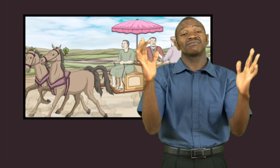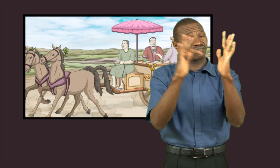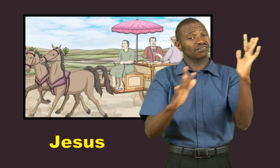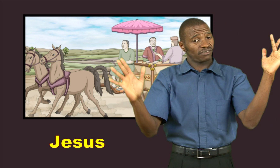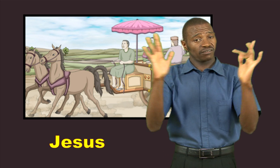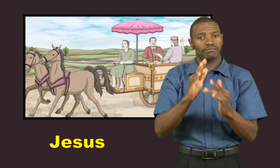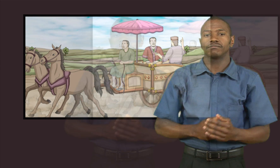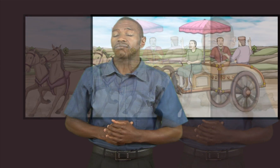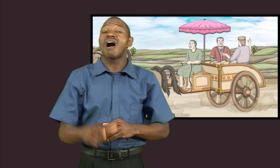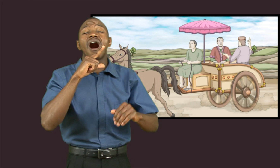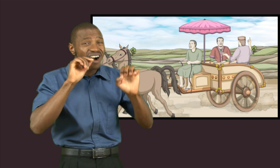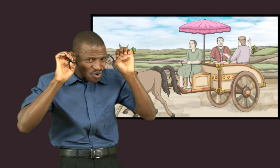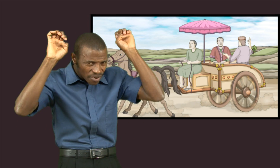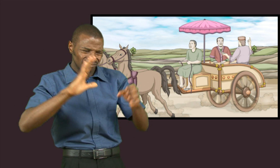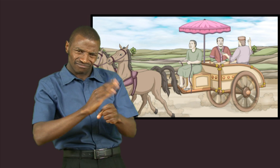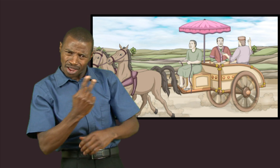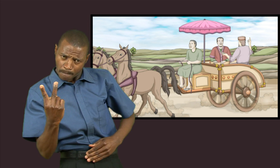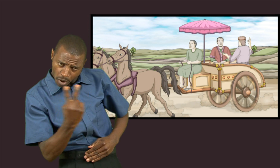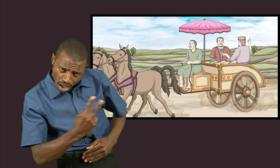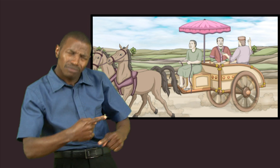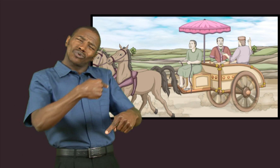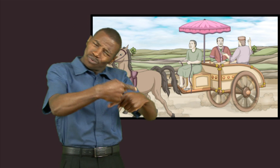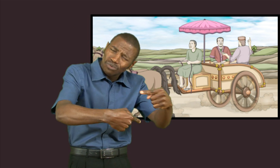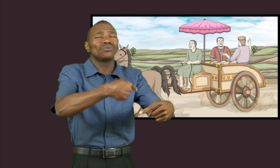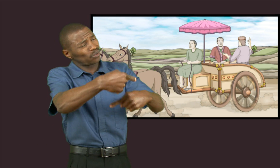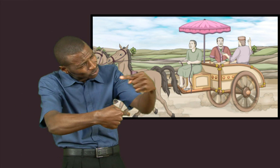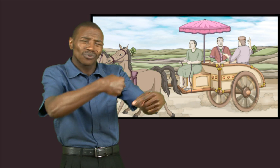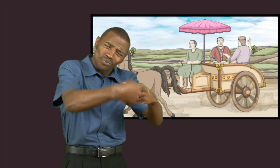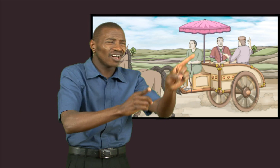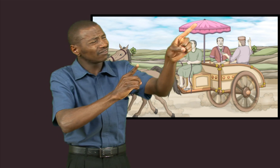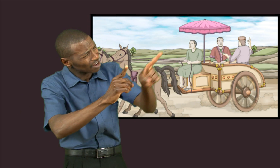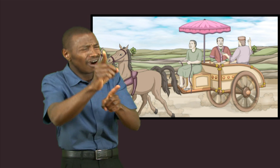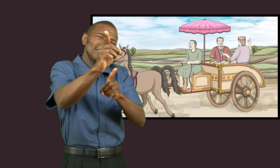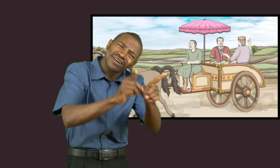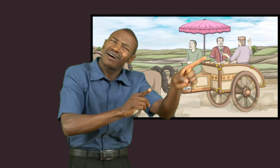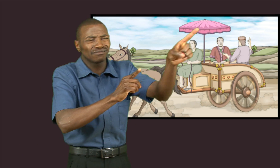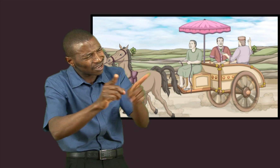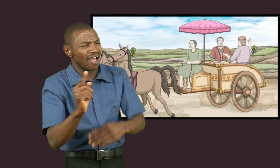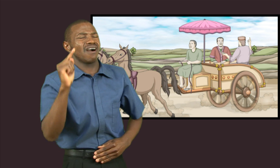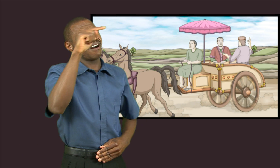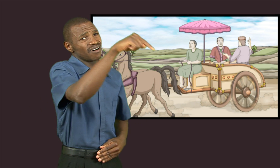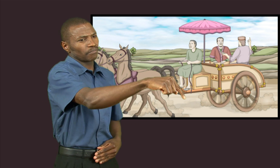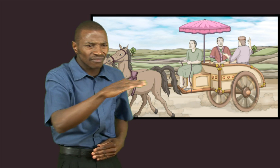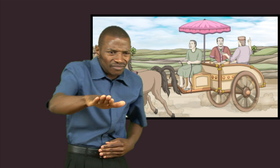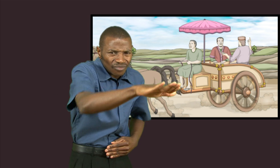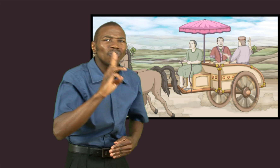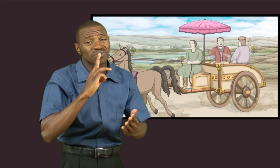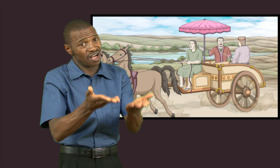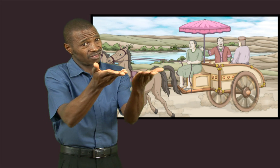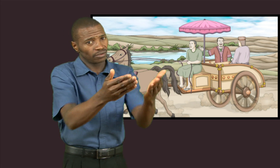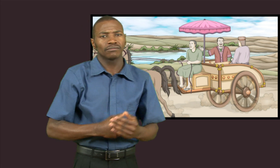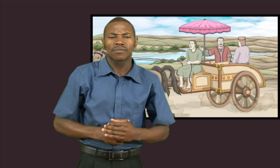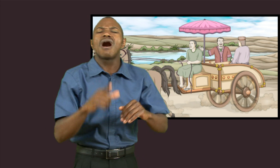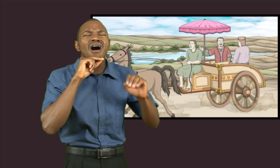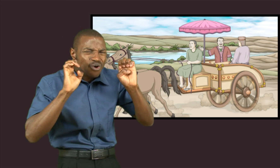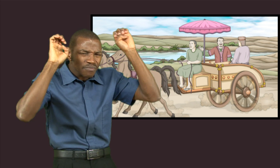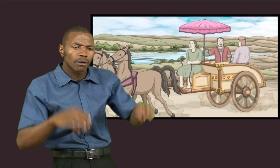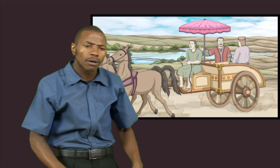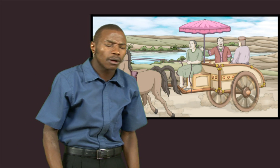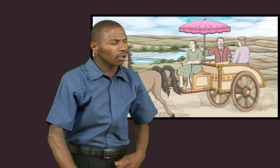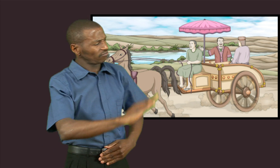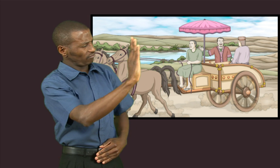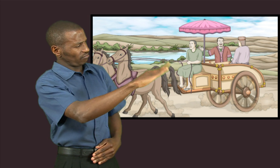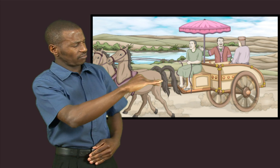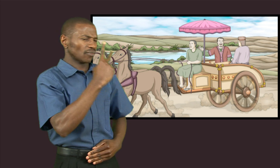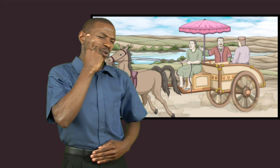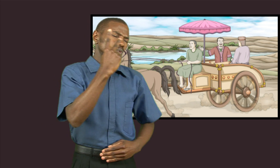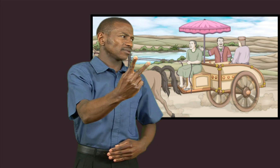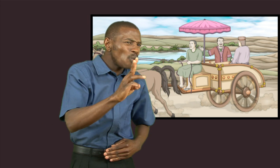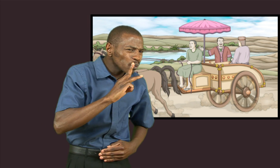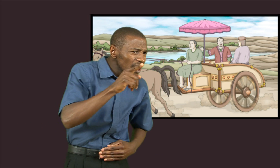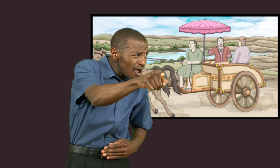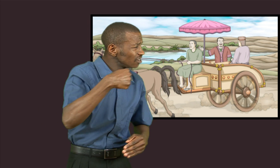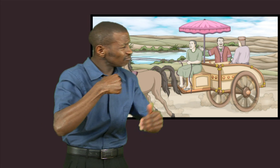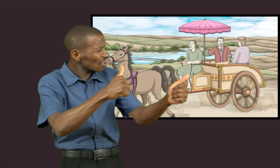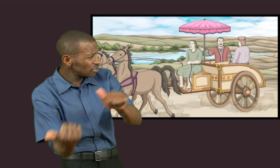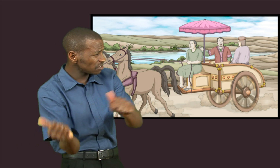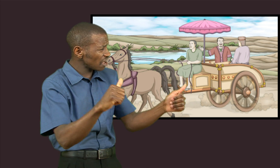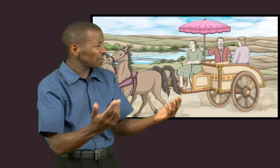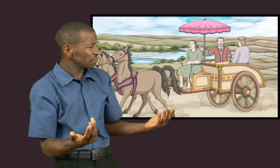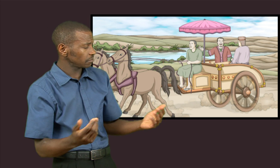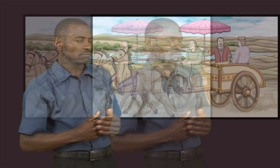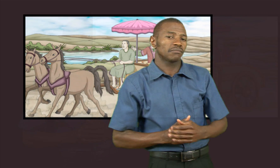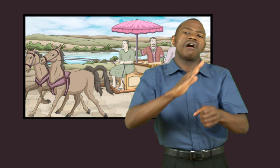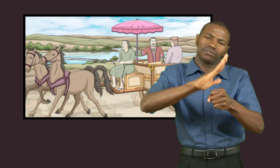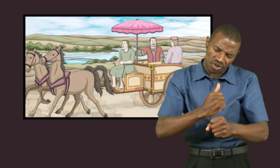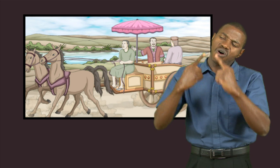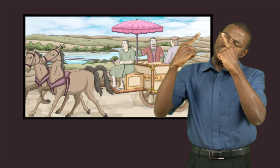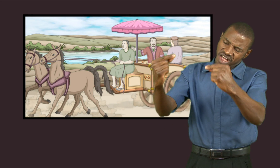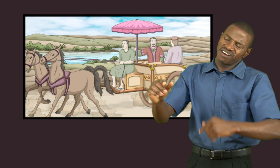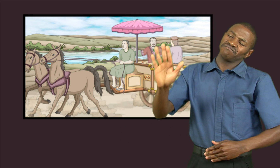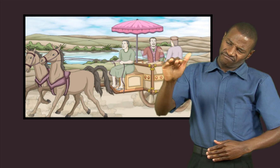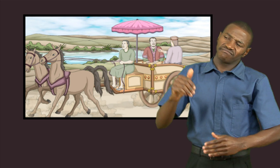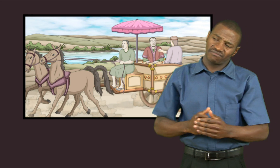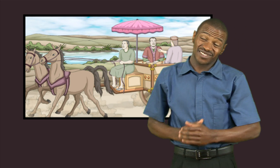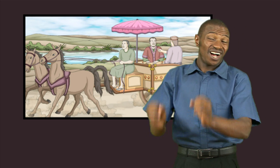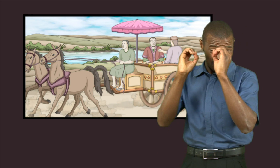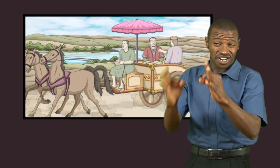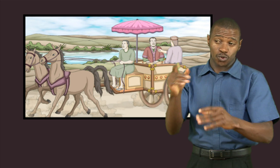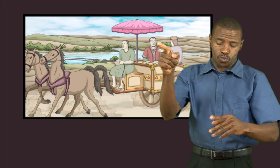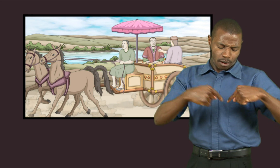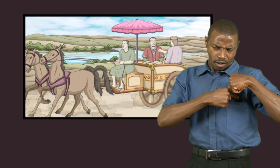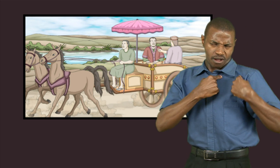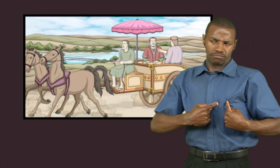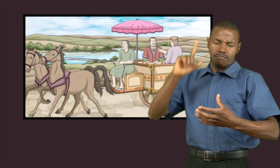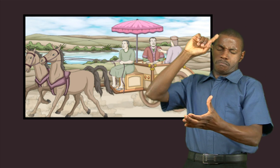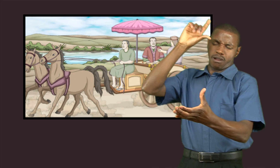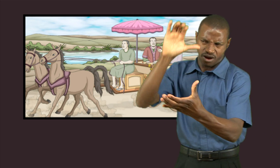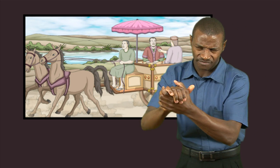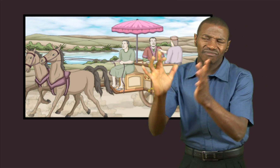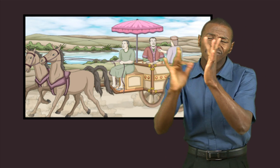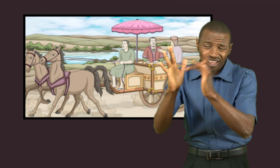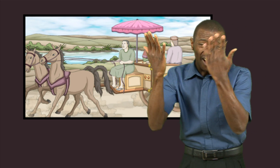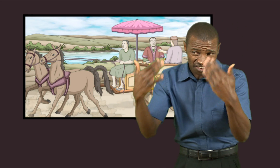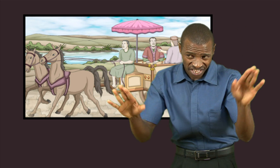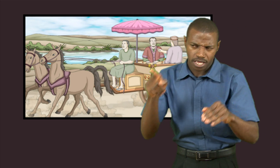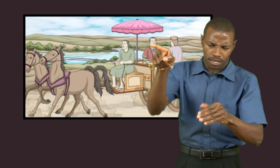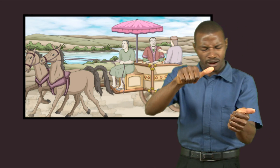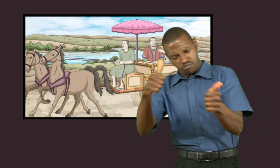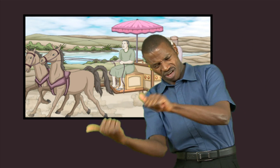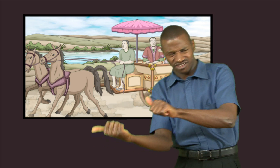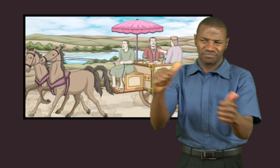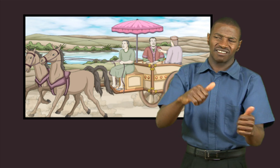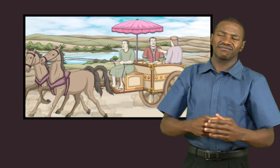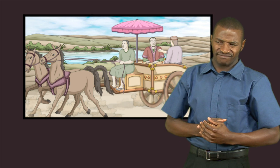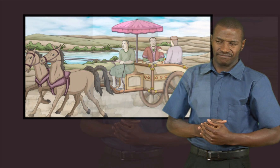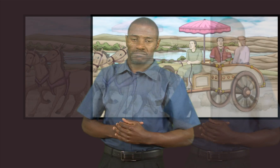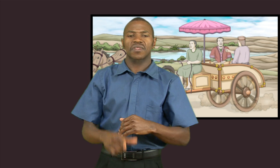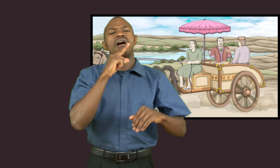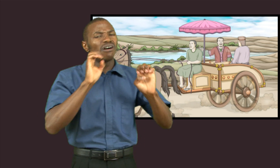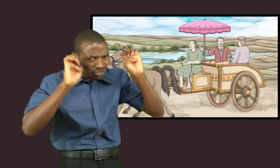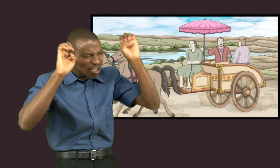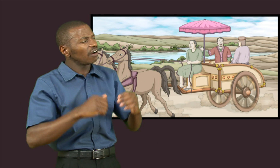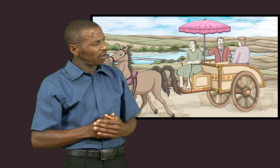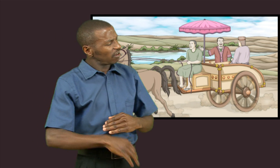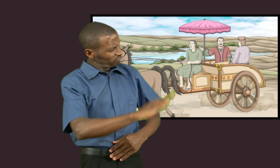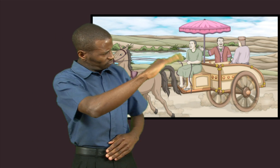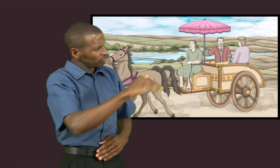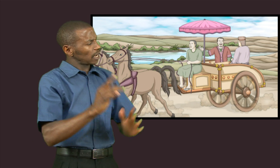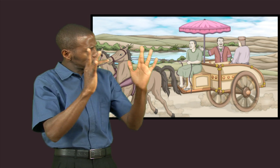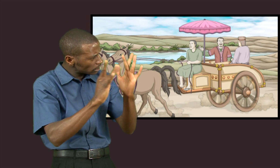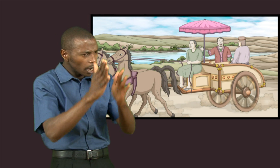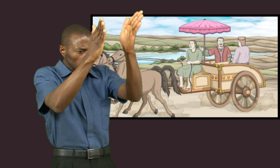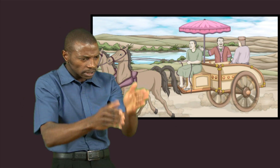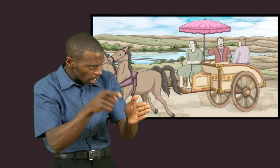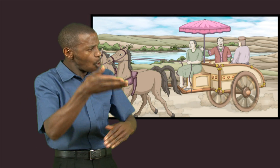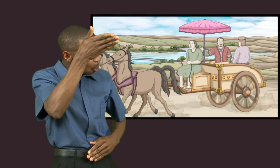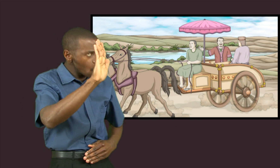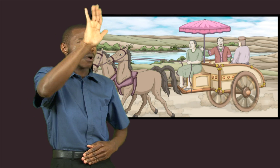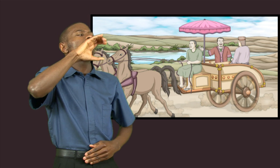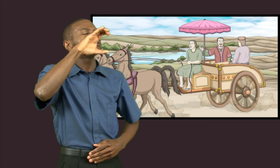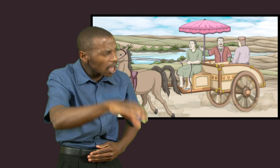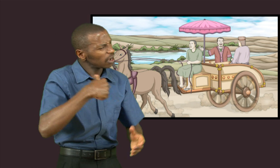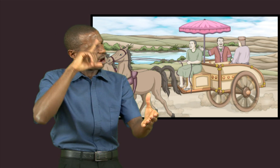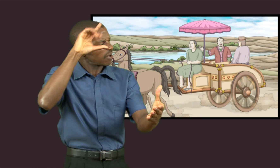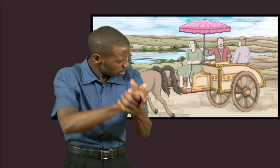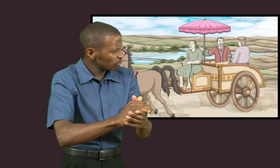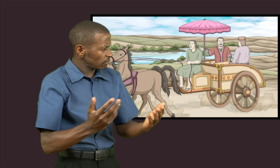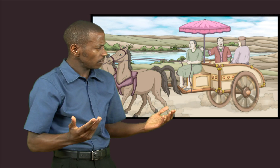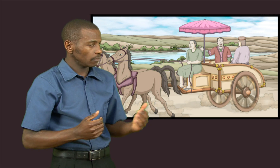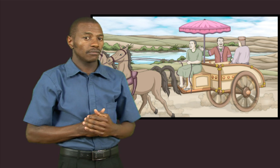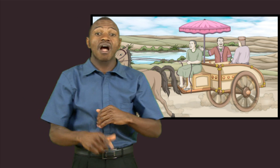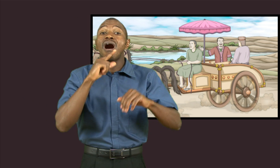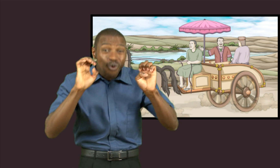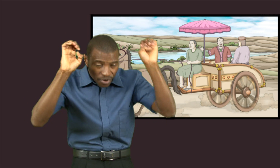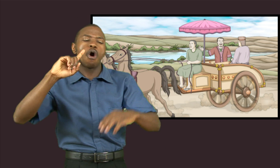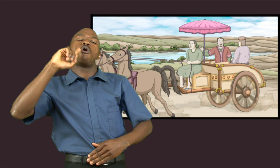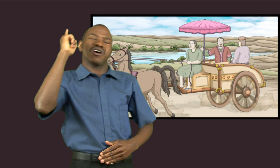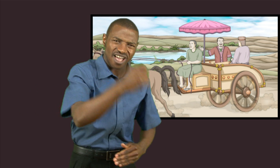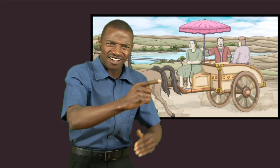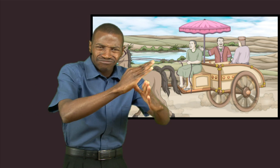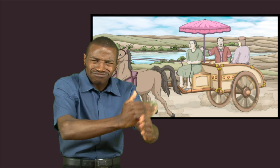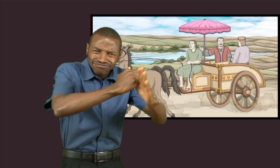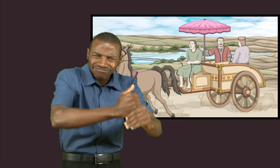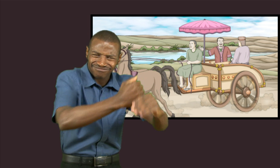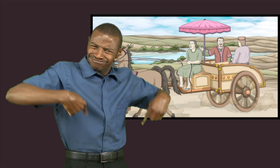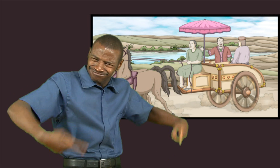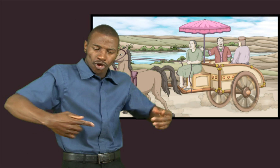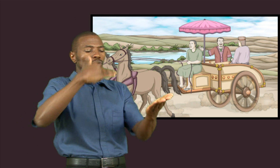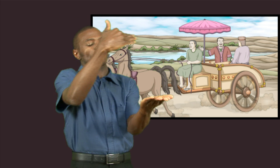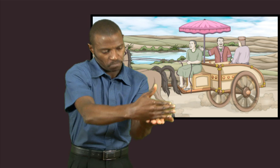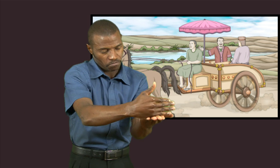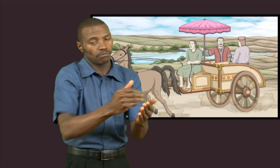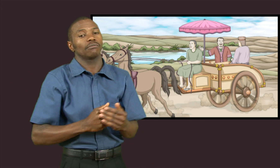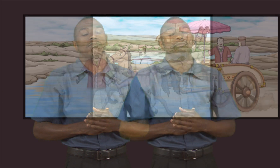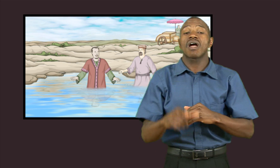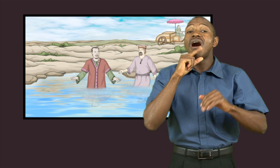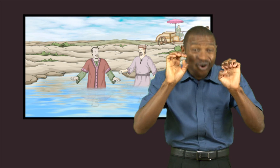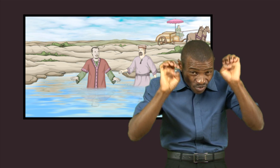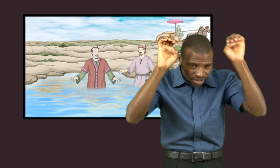As they traveled along the road and came to some water, the eunuch said, “Look, here is water! What is there to prevent me from being baptized?” And he gave orders to stop the chariot.